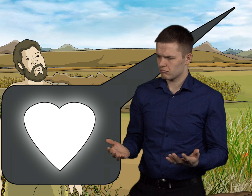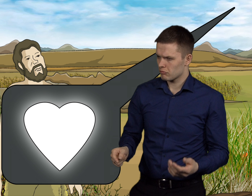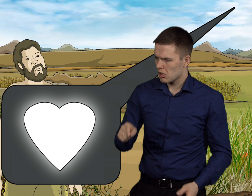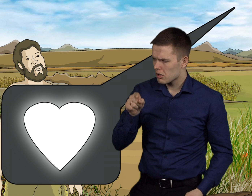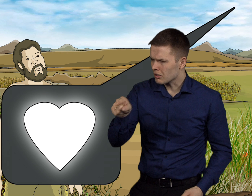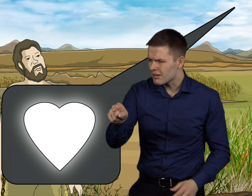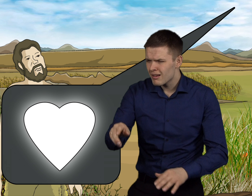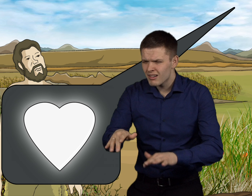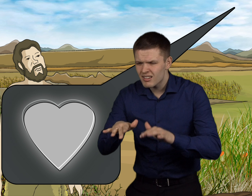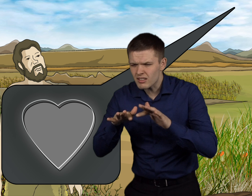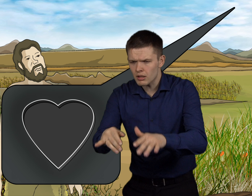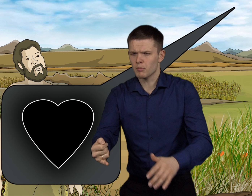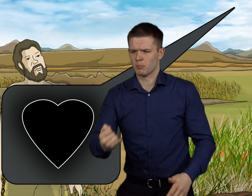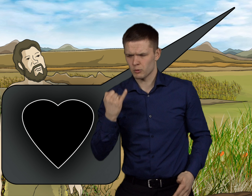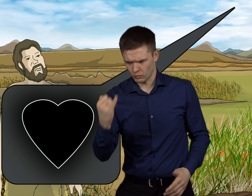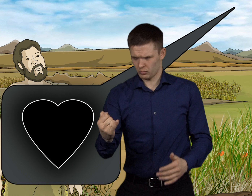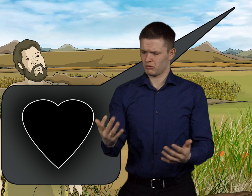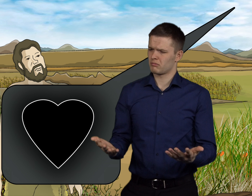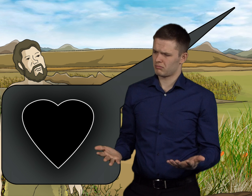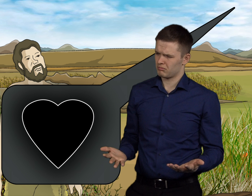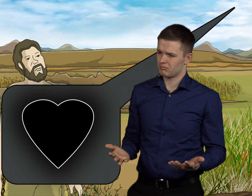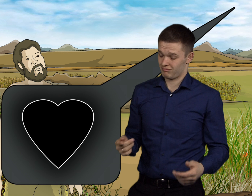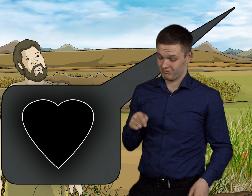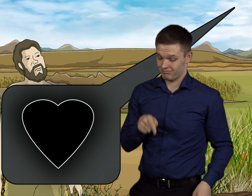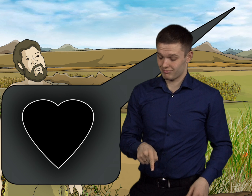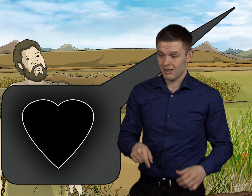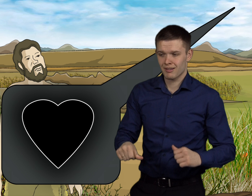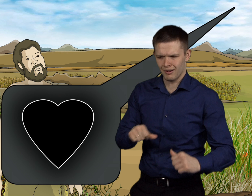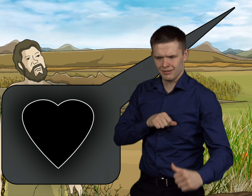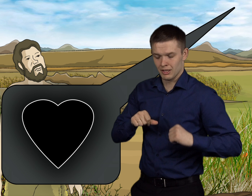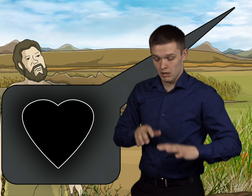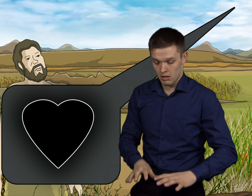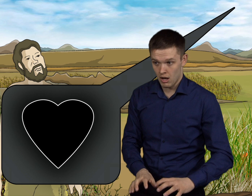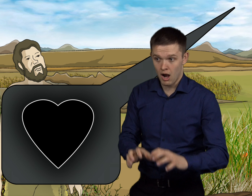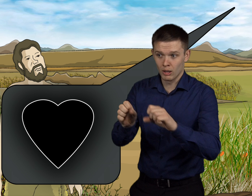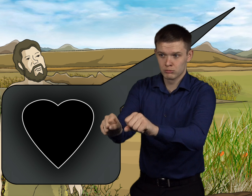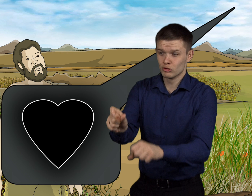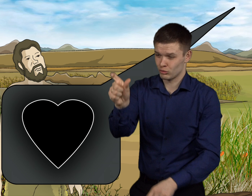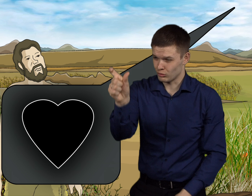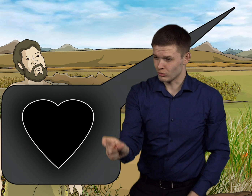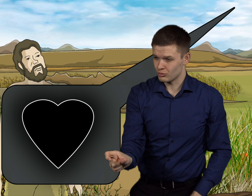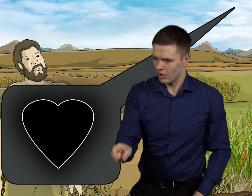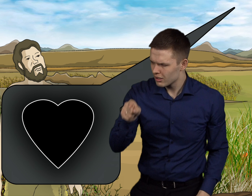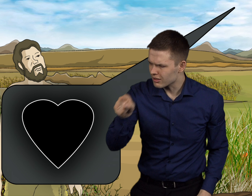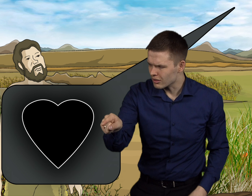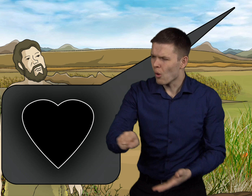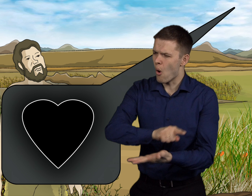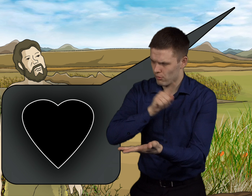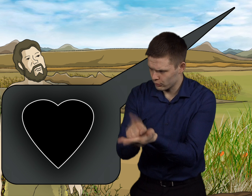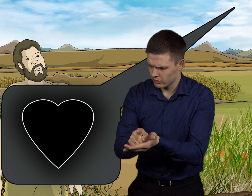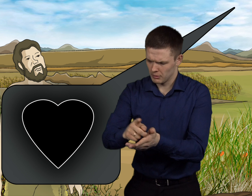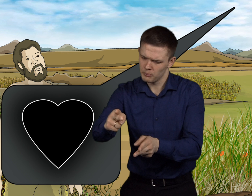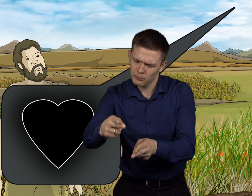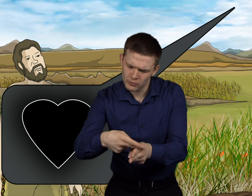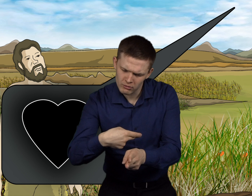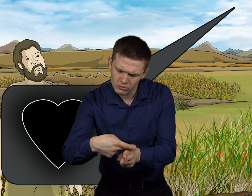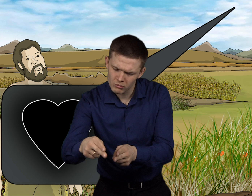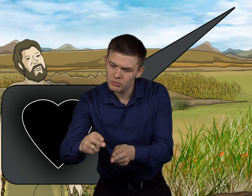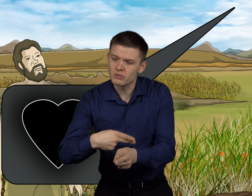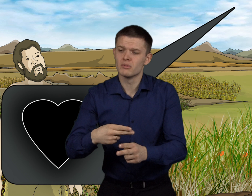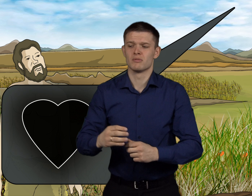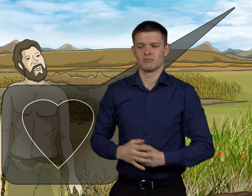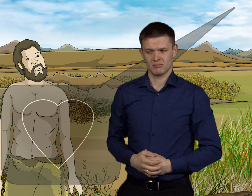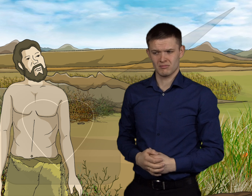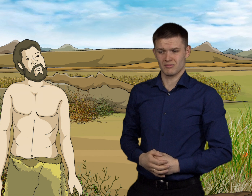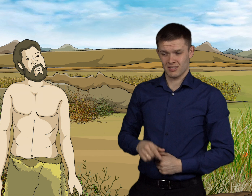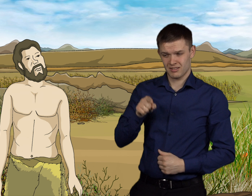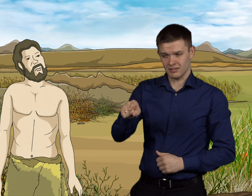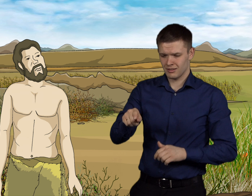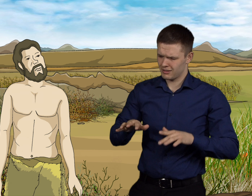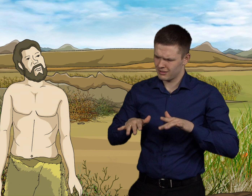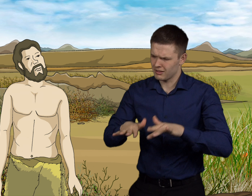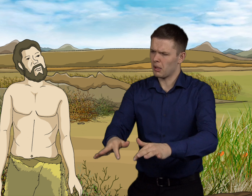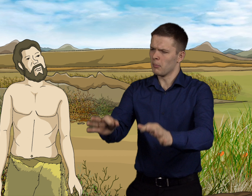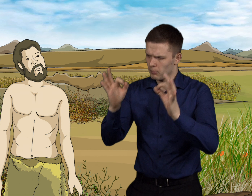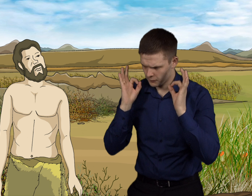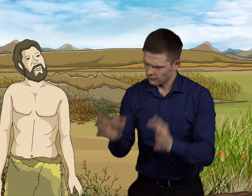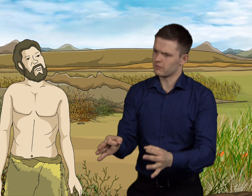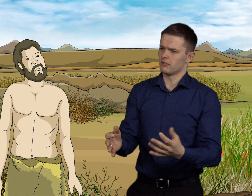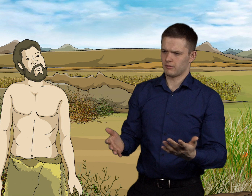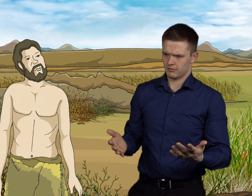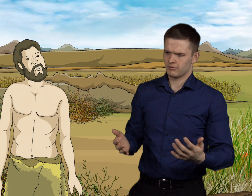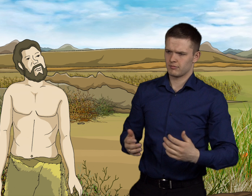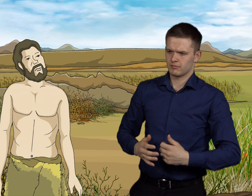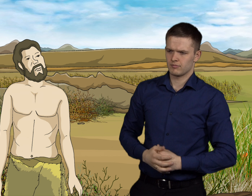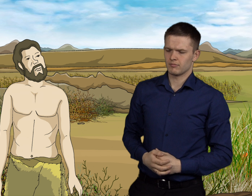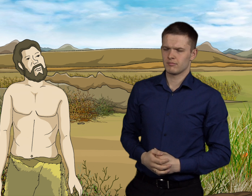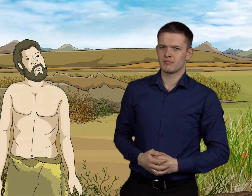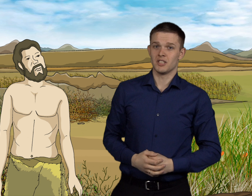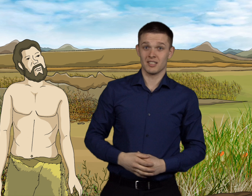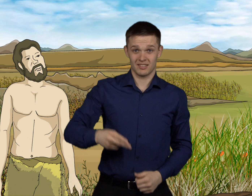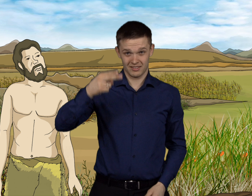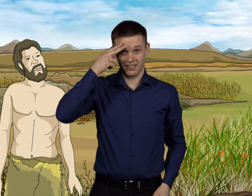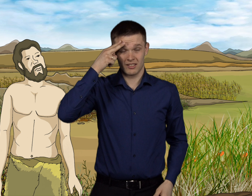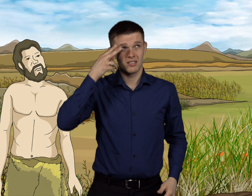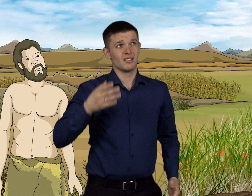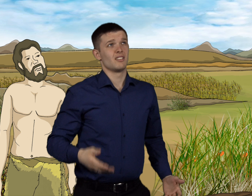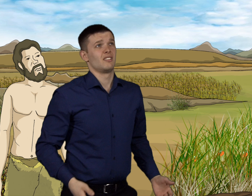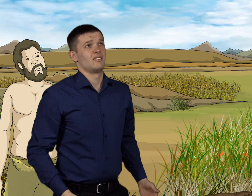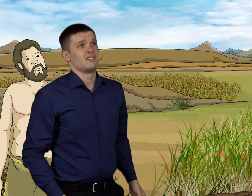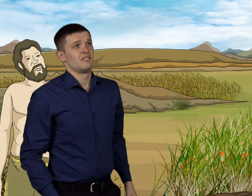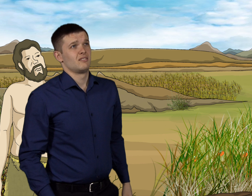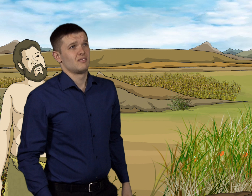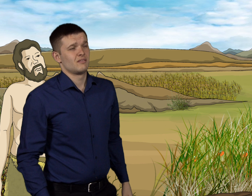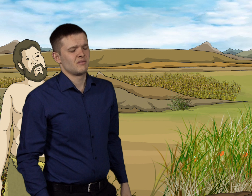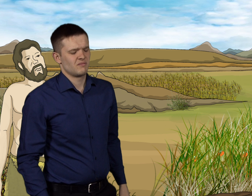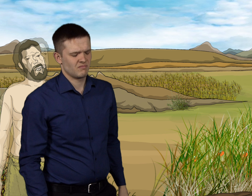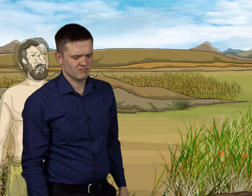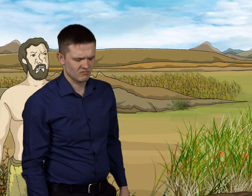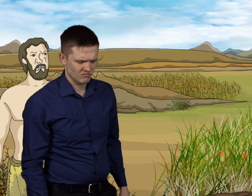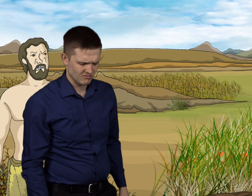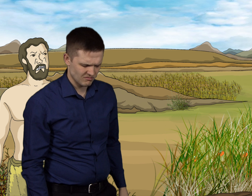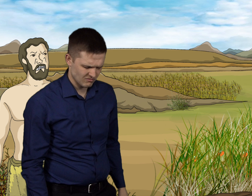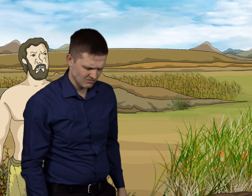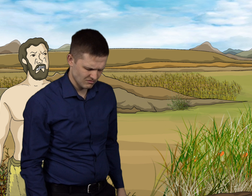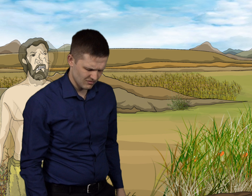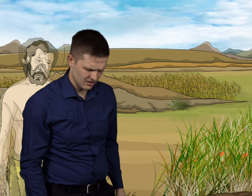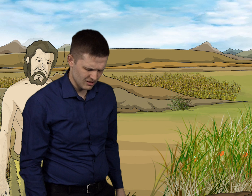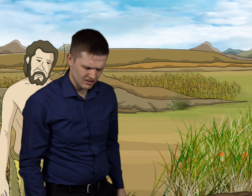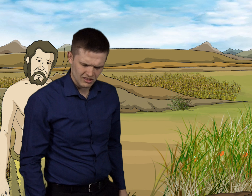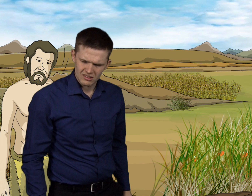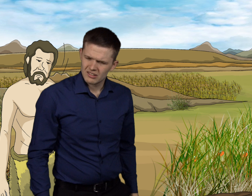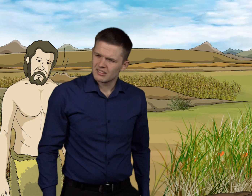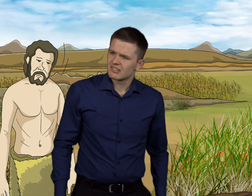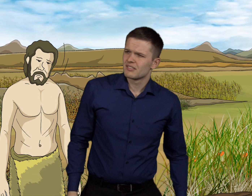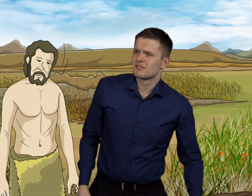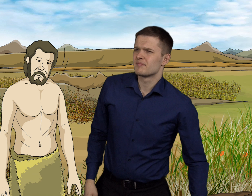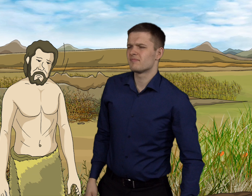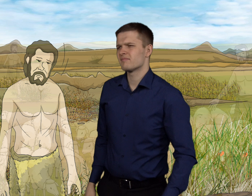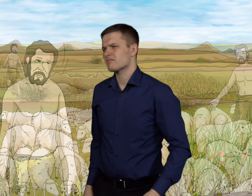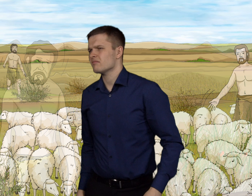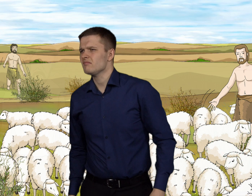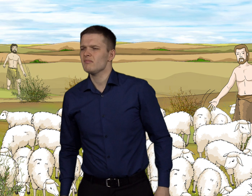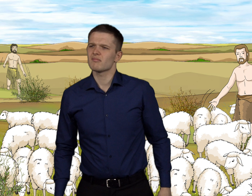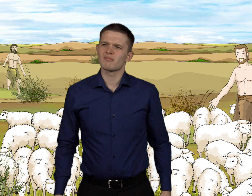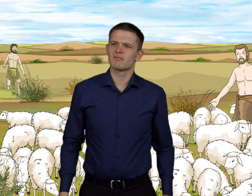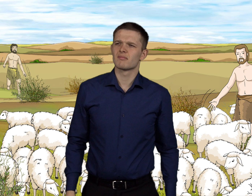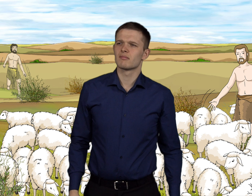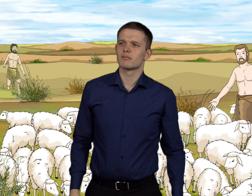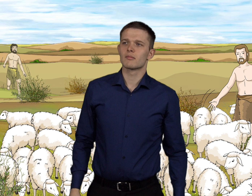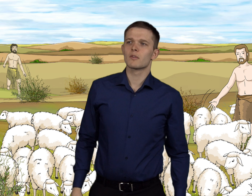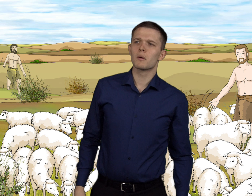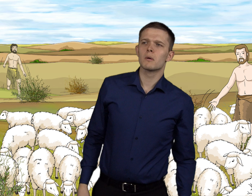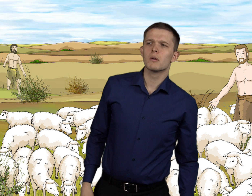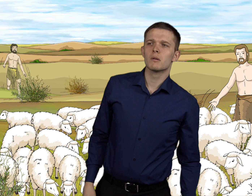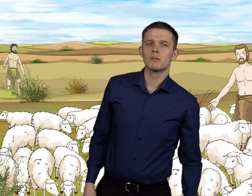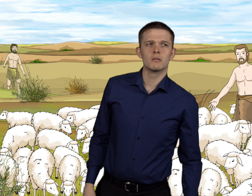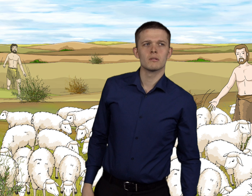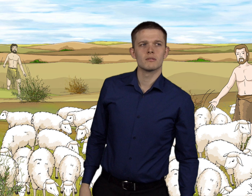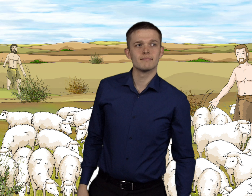But if you refuse to do what is right, sin is crouching at your door; it desires you, but you must master it.”